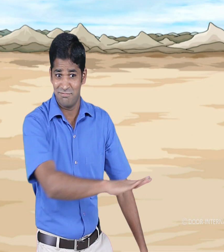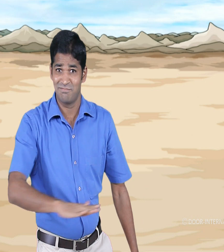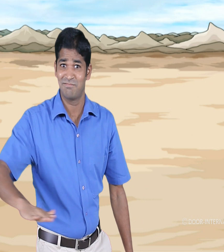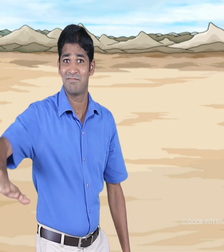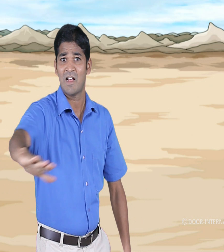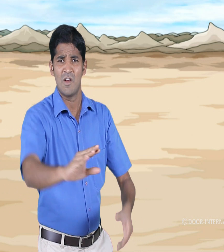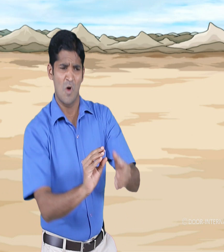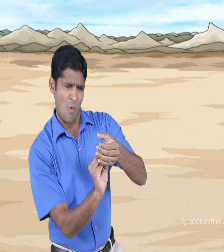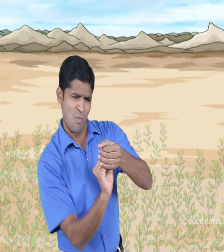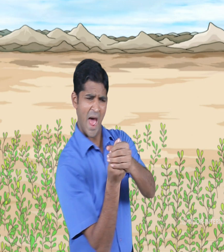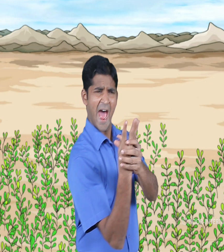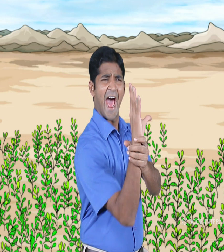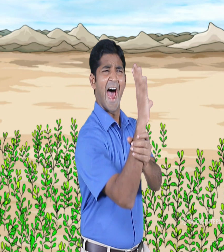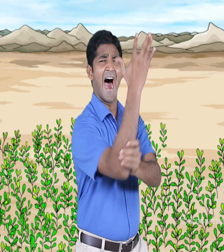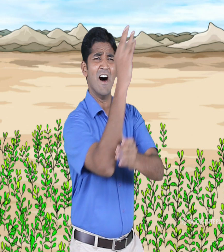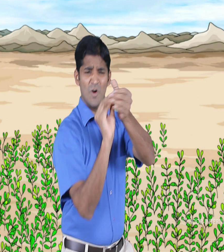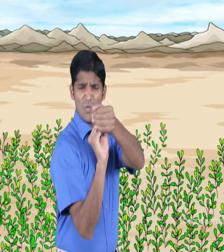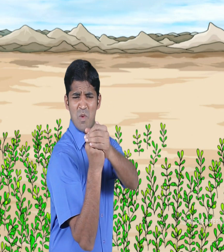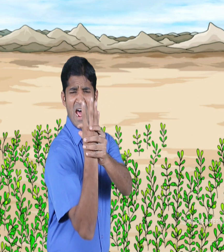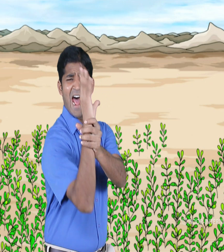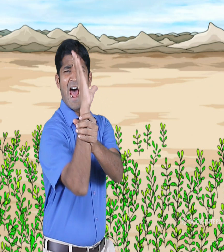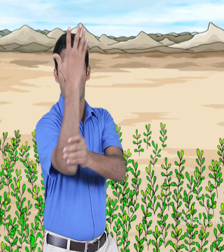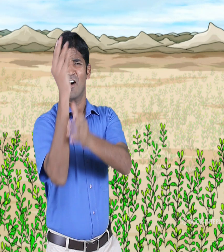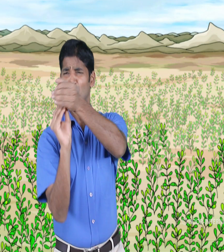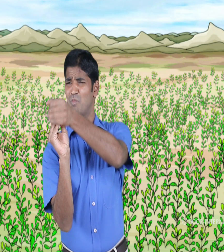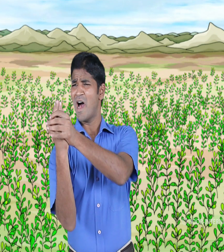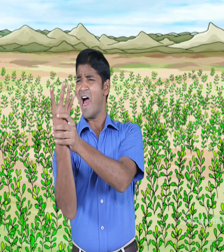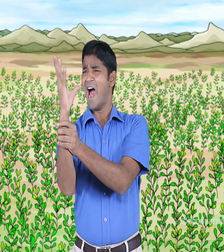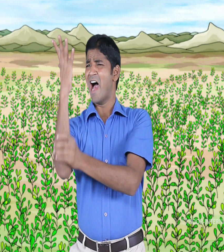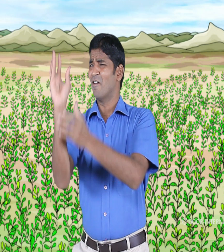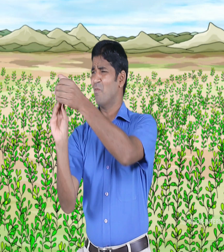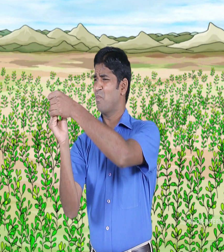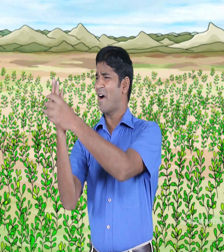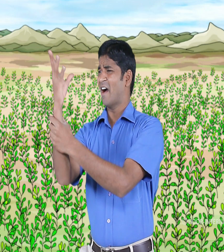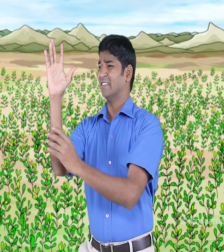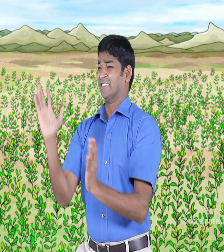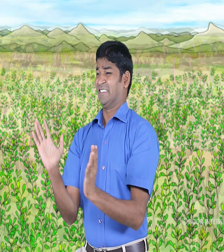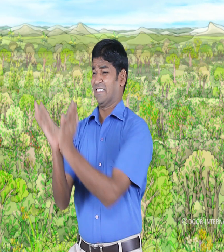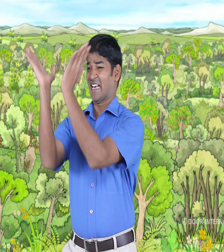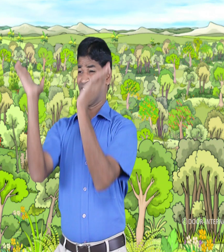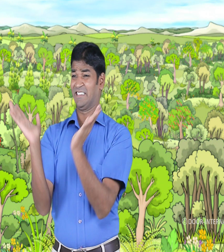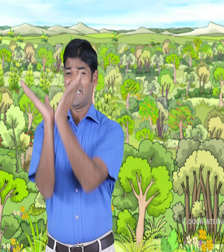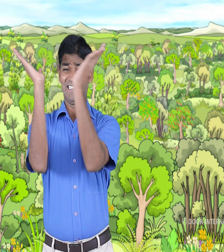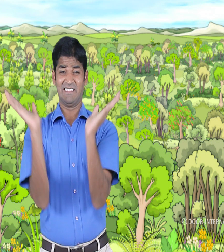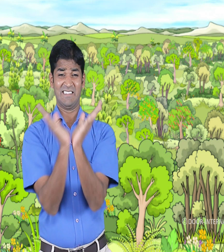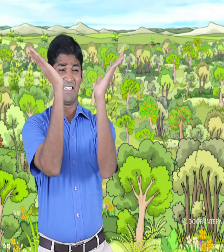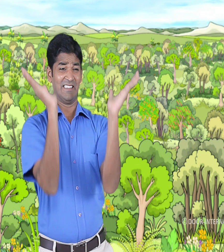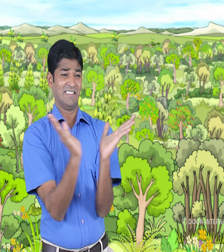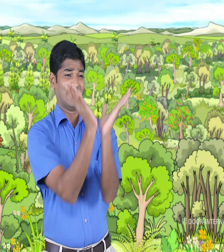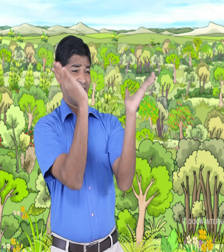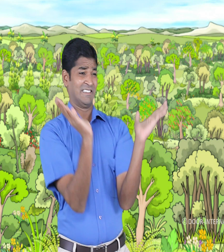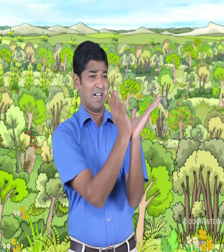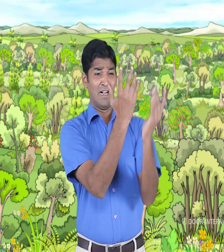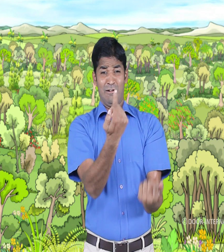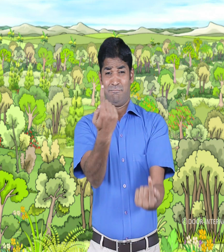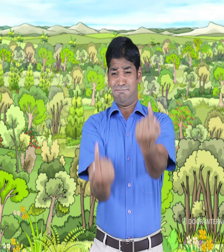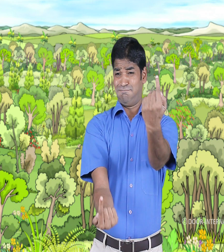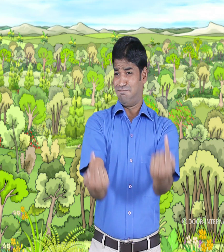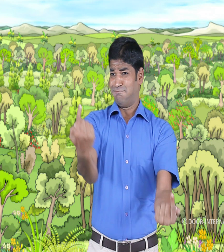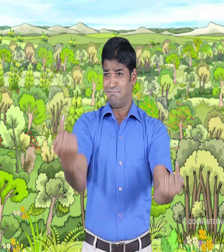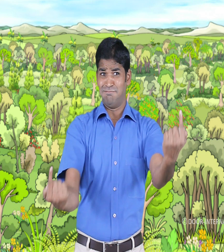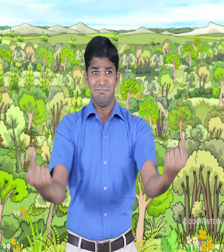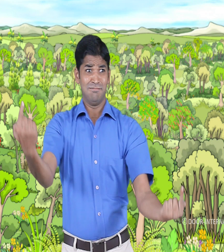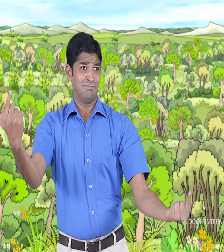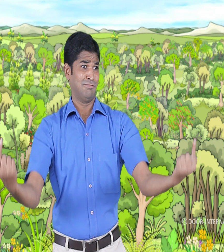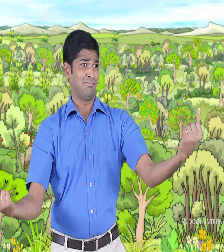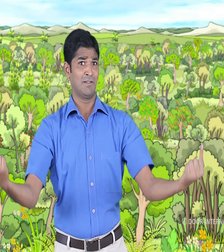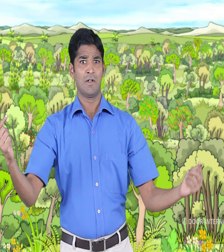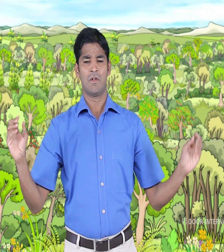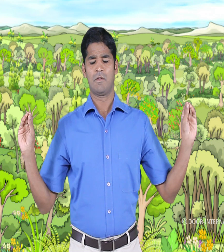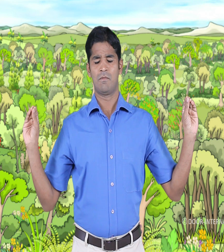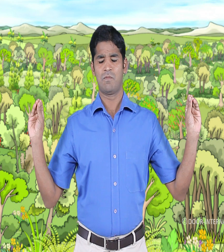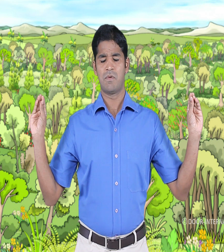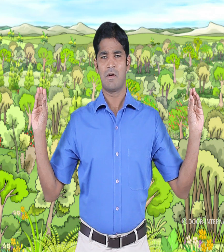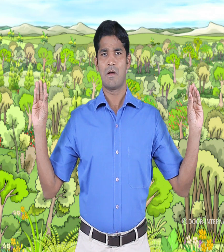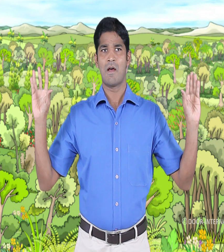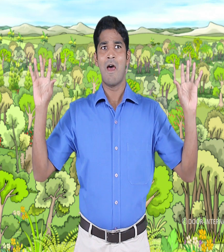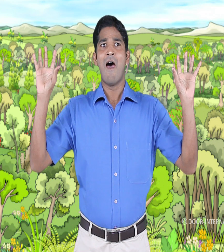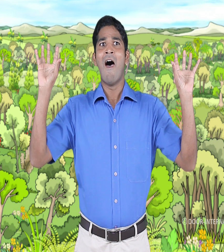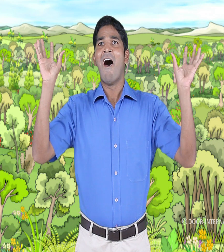And it was so.